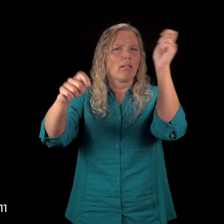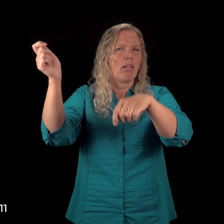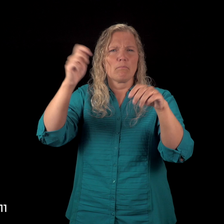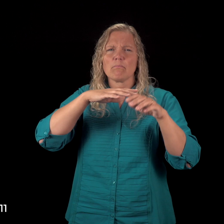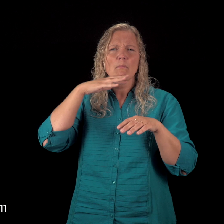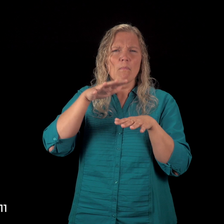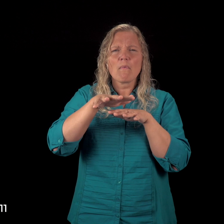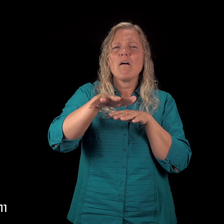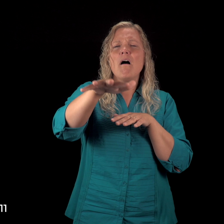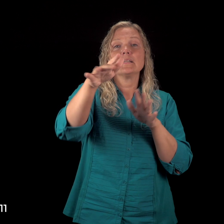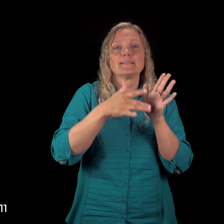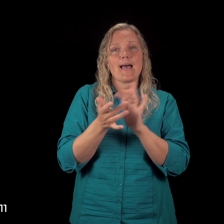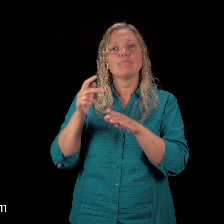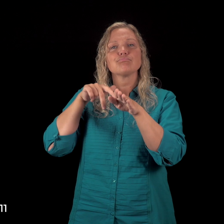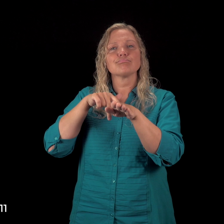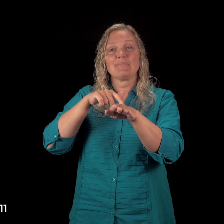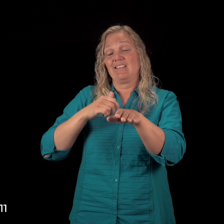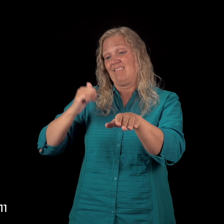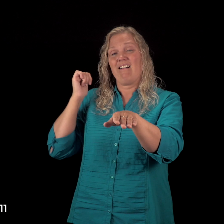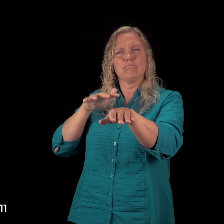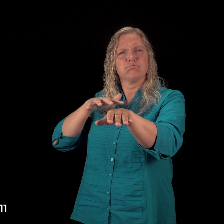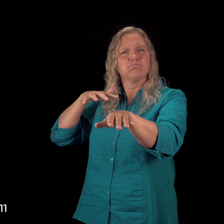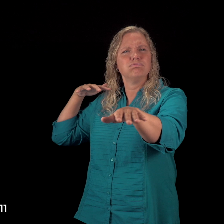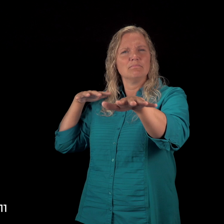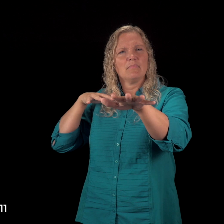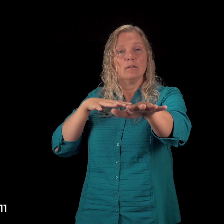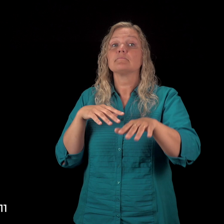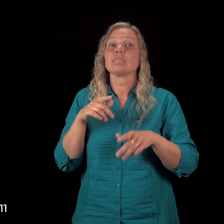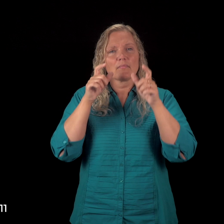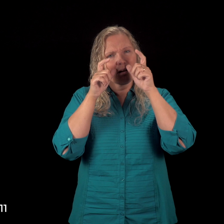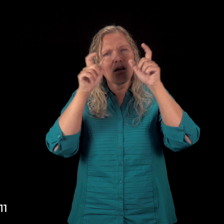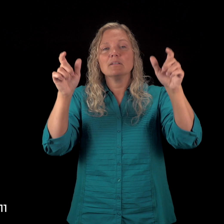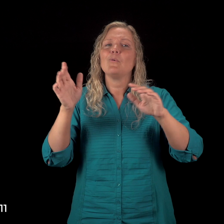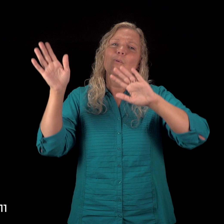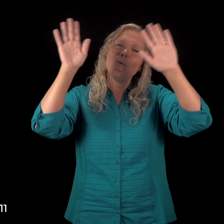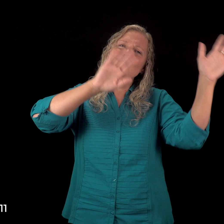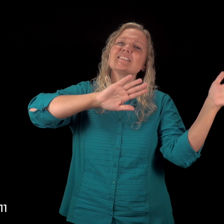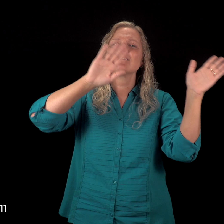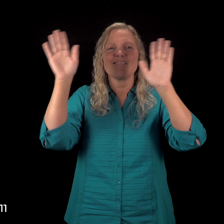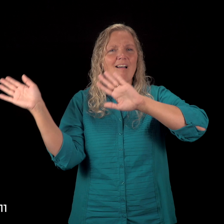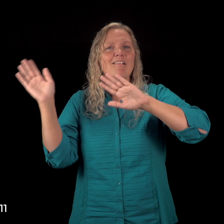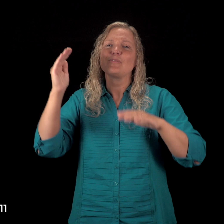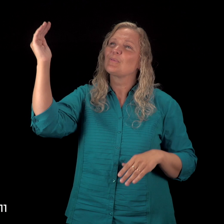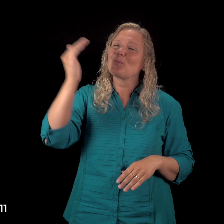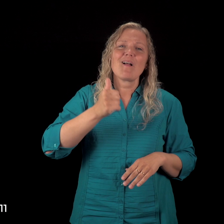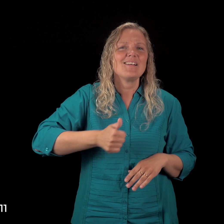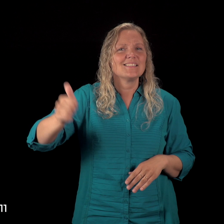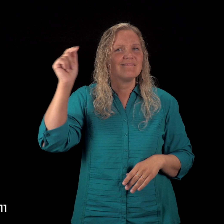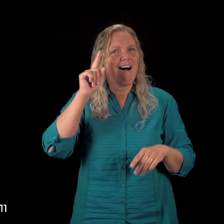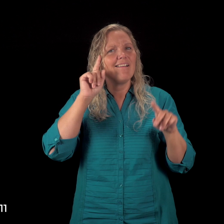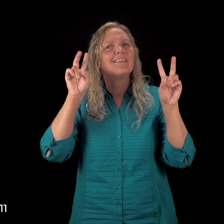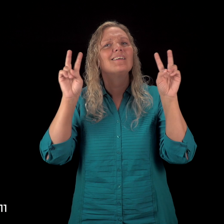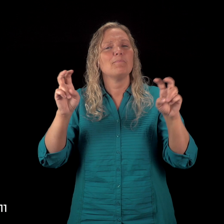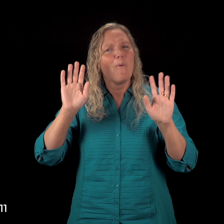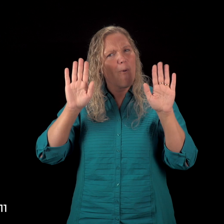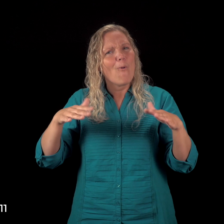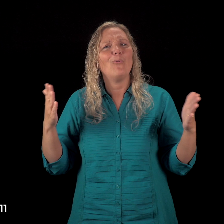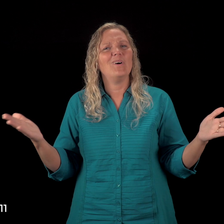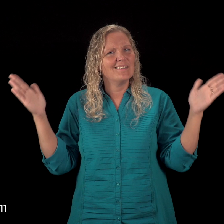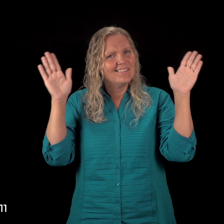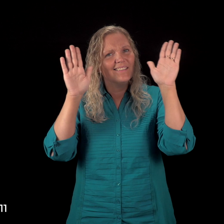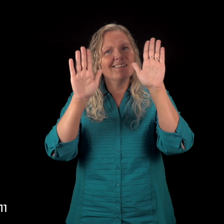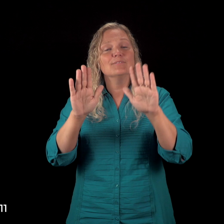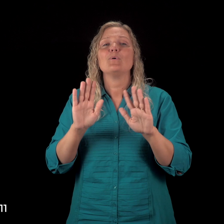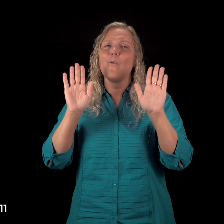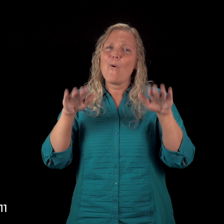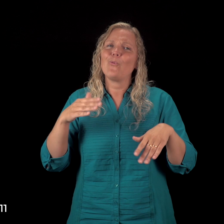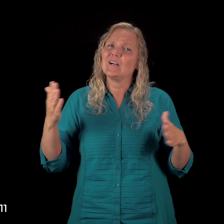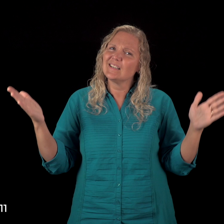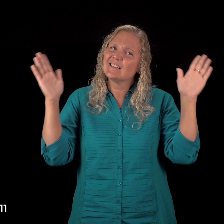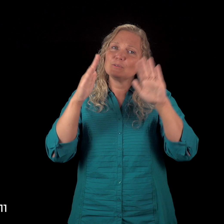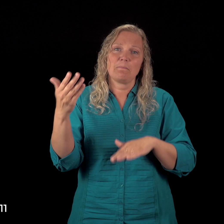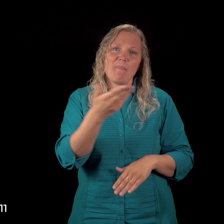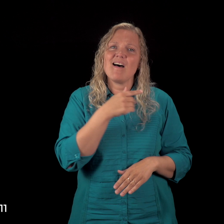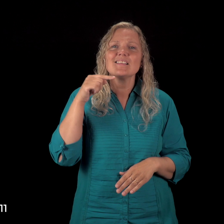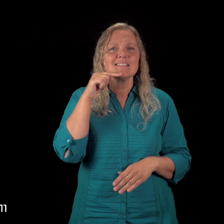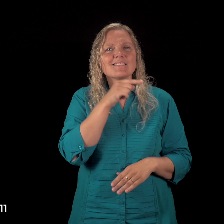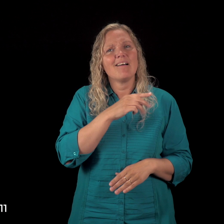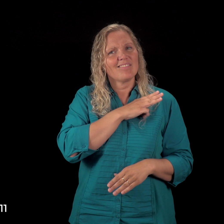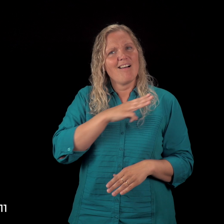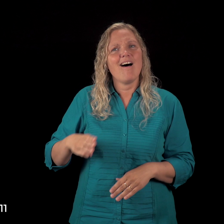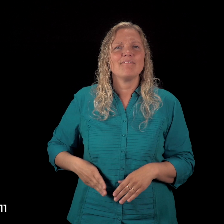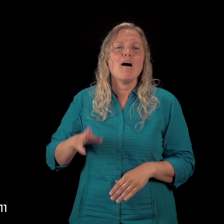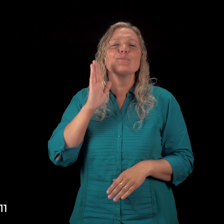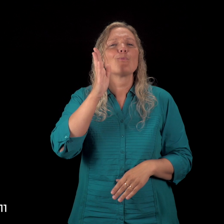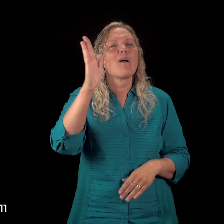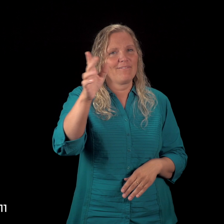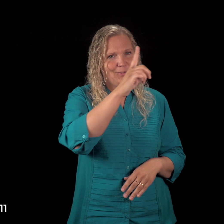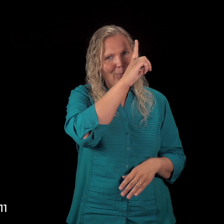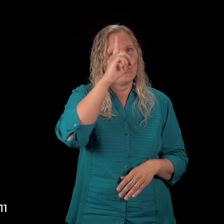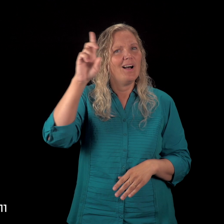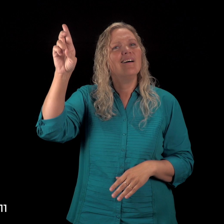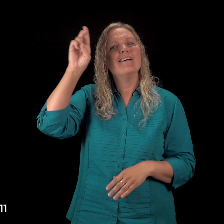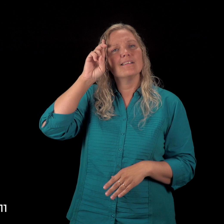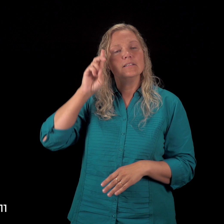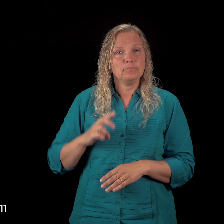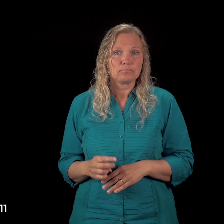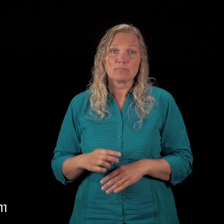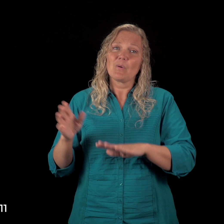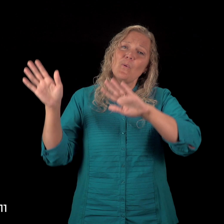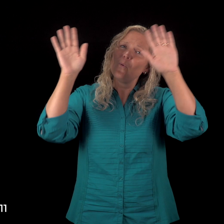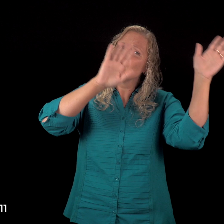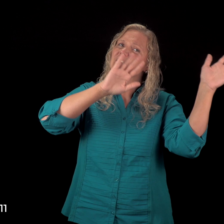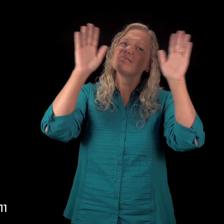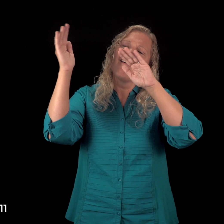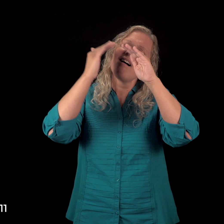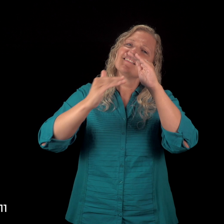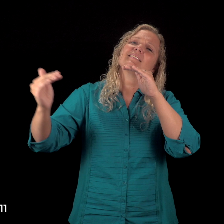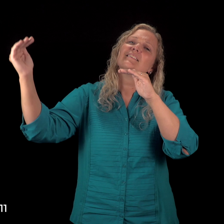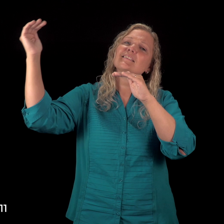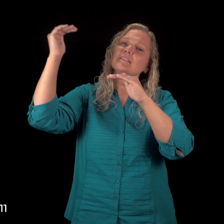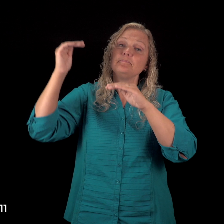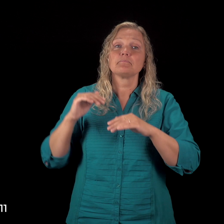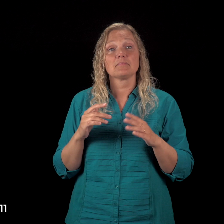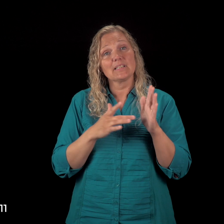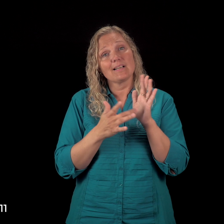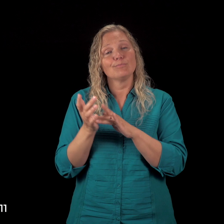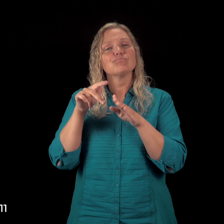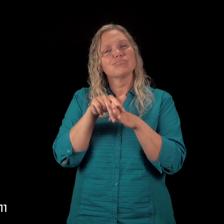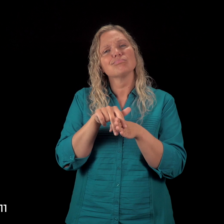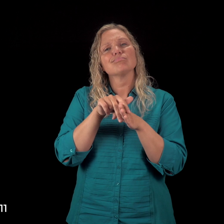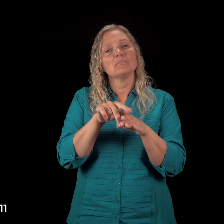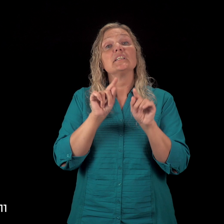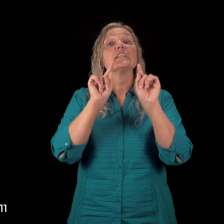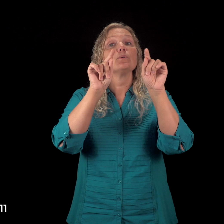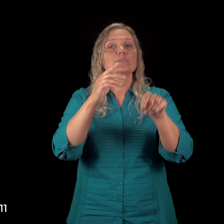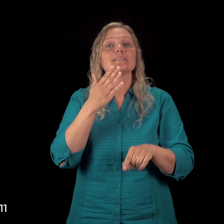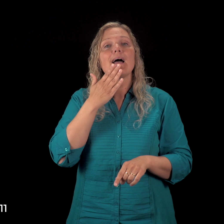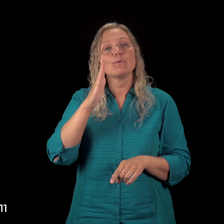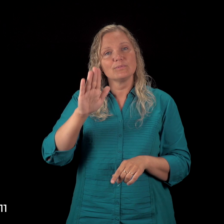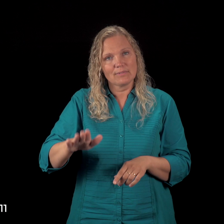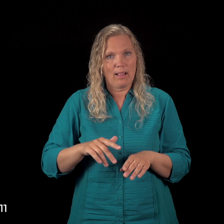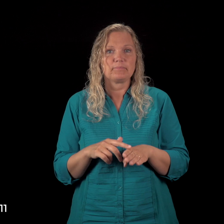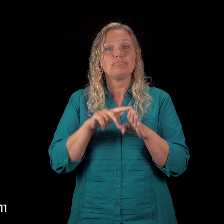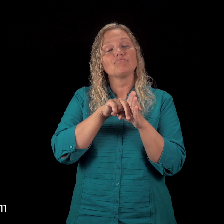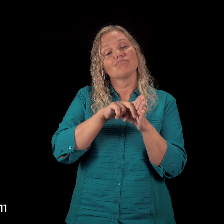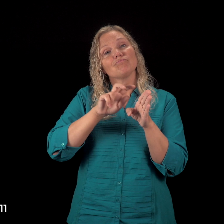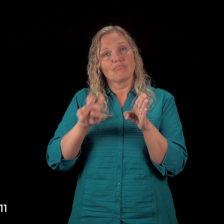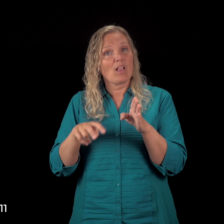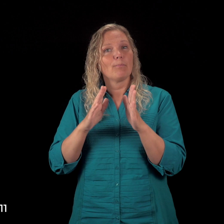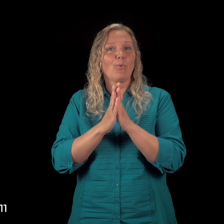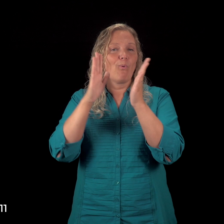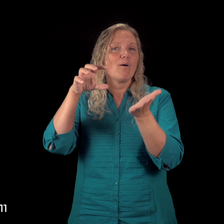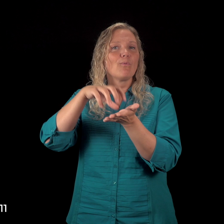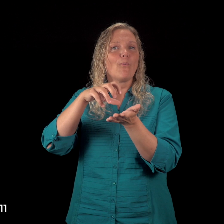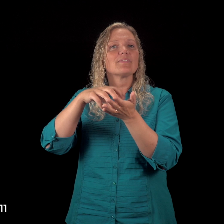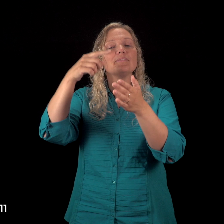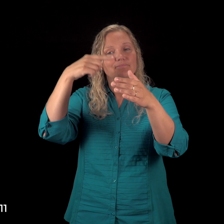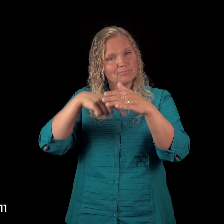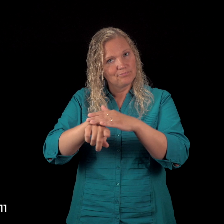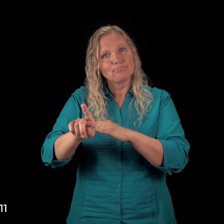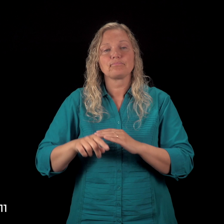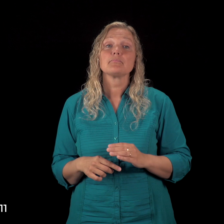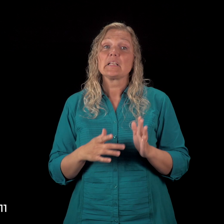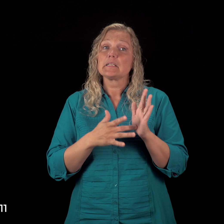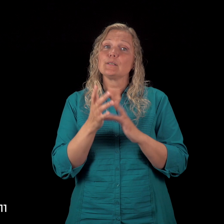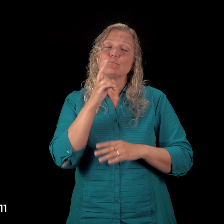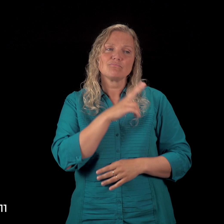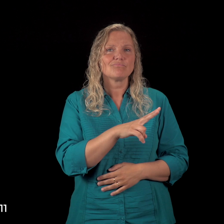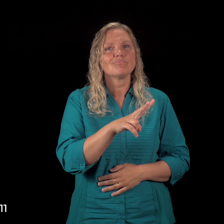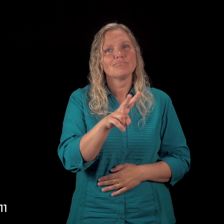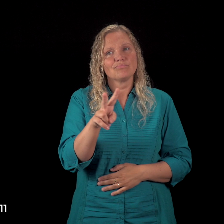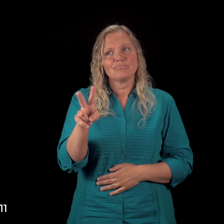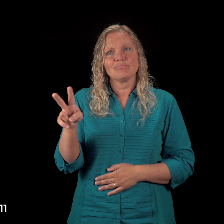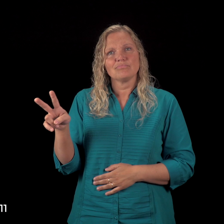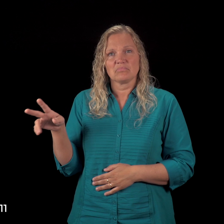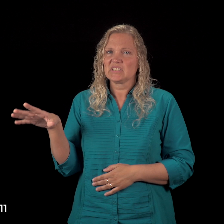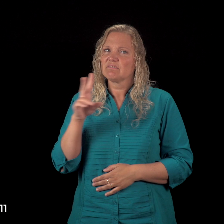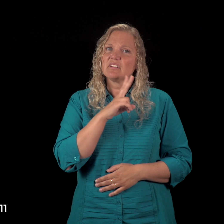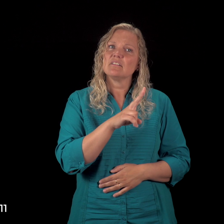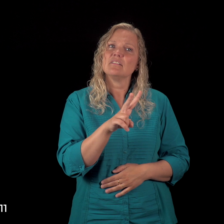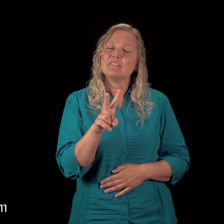The ones who went ahead and those who followed were shouting: “Hosanna!” “Blessed is He who comes in the name of the Lord!” “Blessed is the coming kingdom of our father David!” “Hosanna in the highest!”